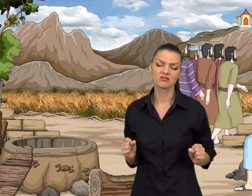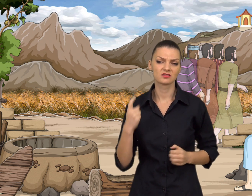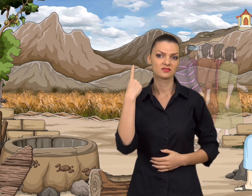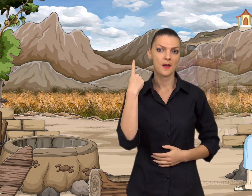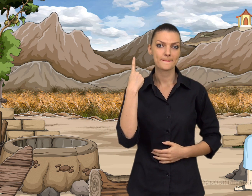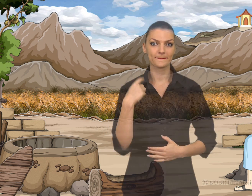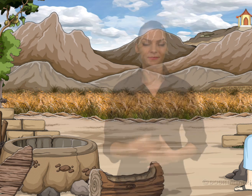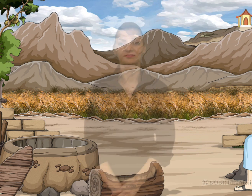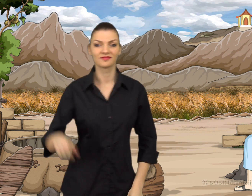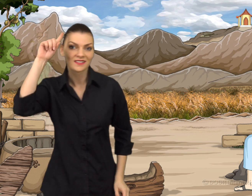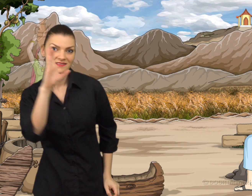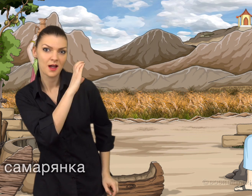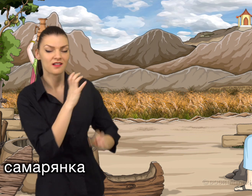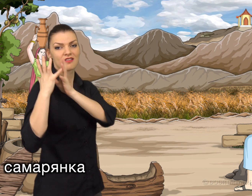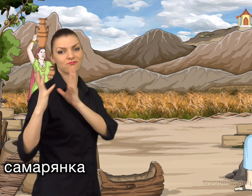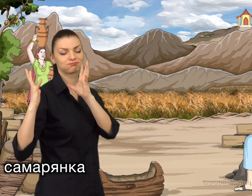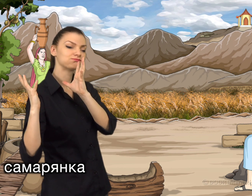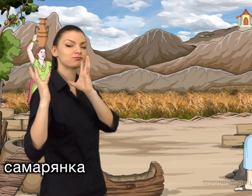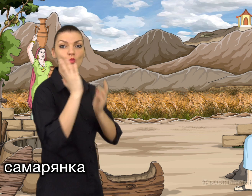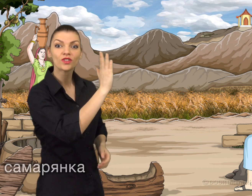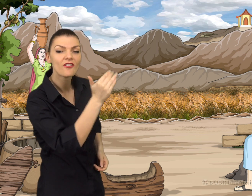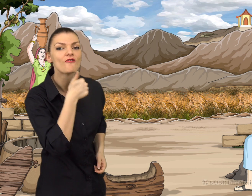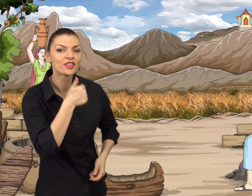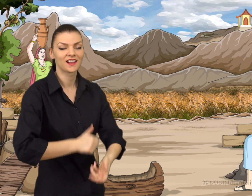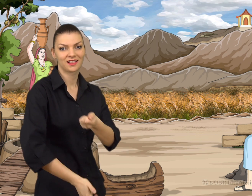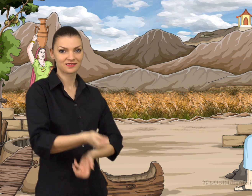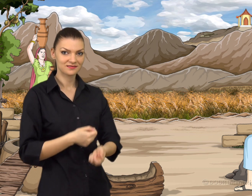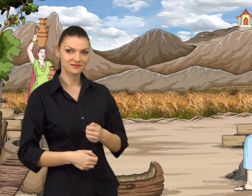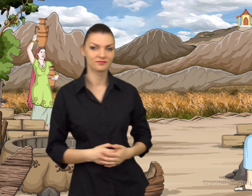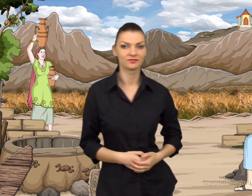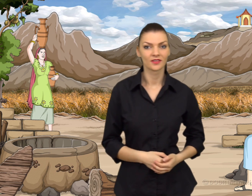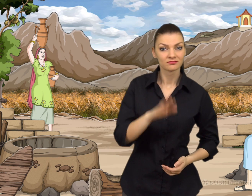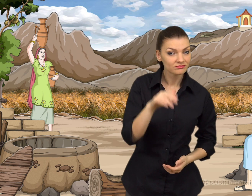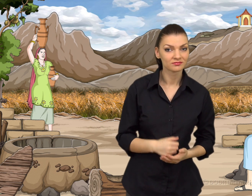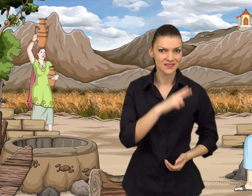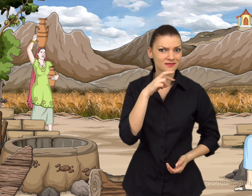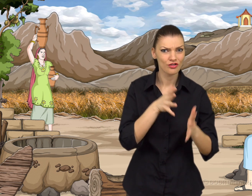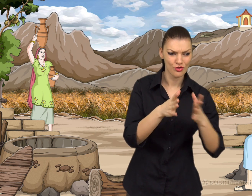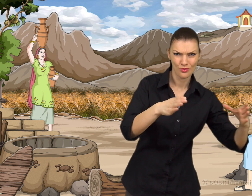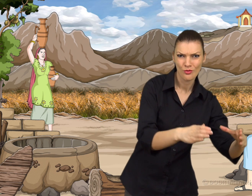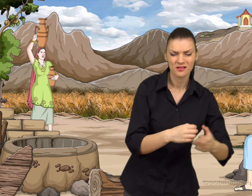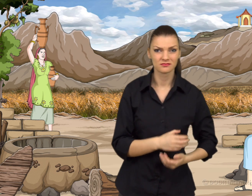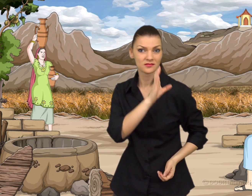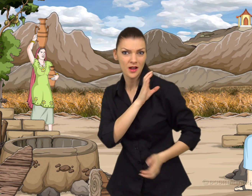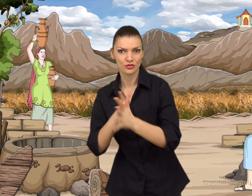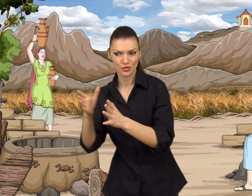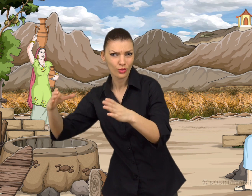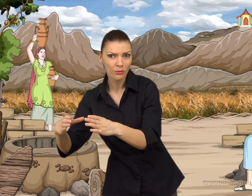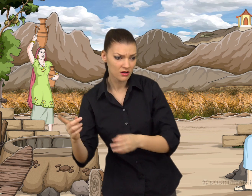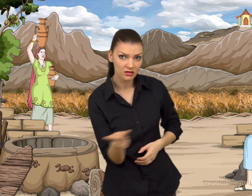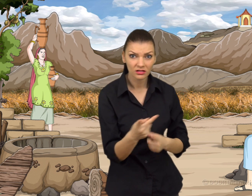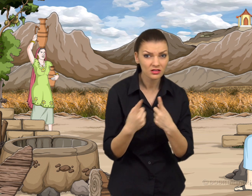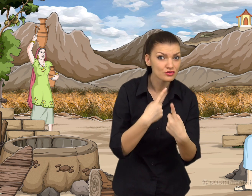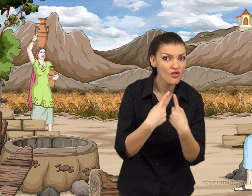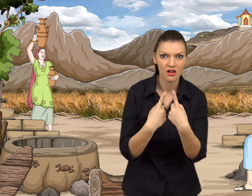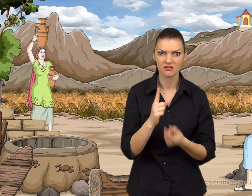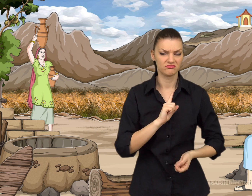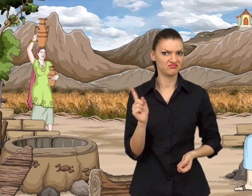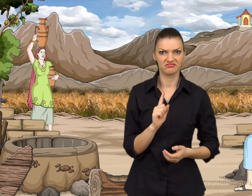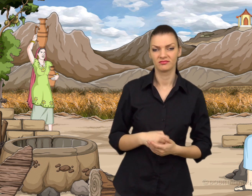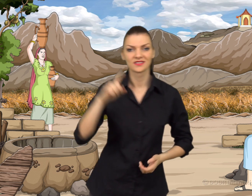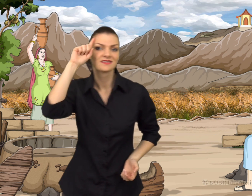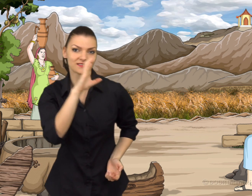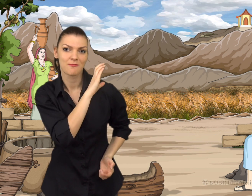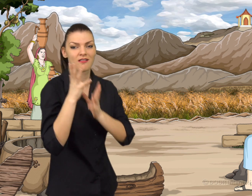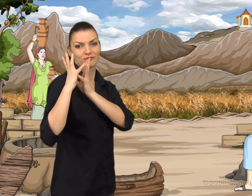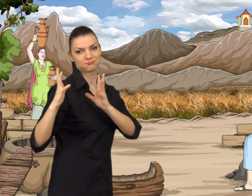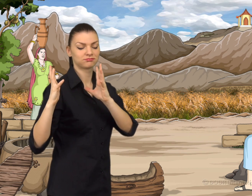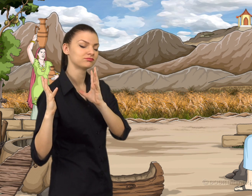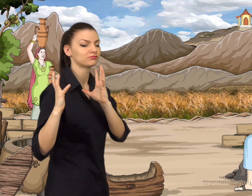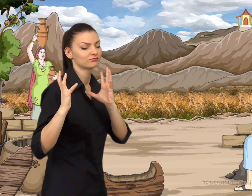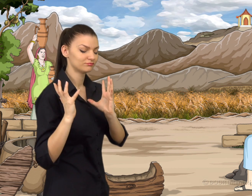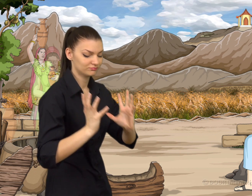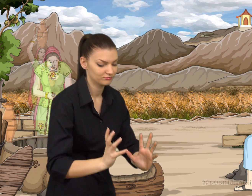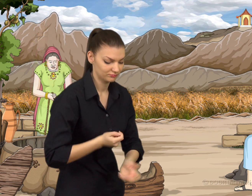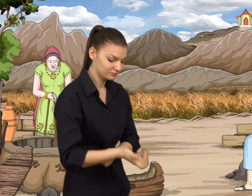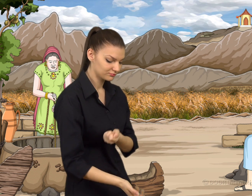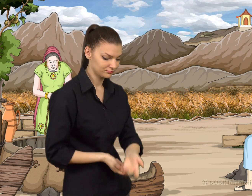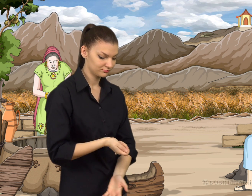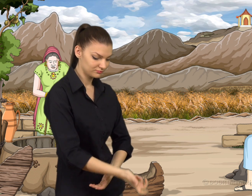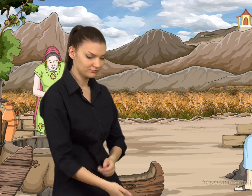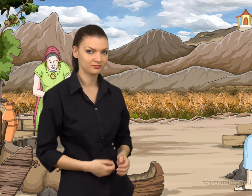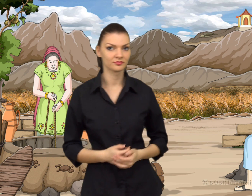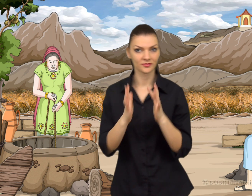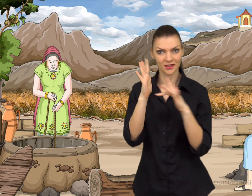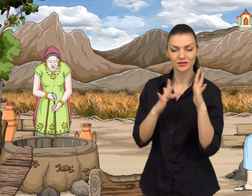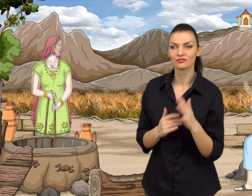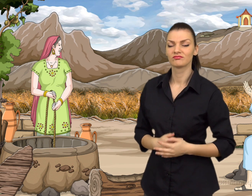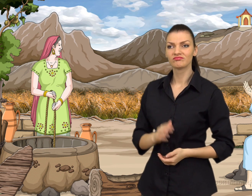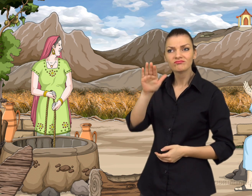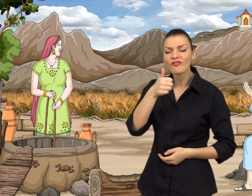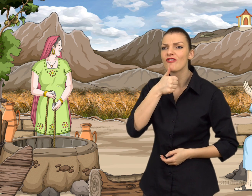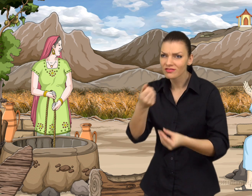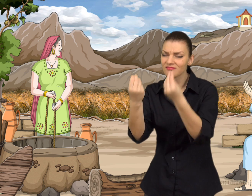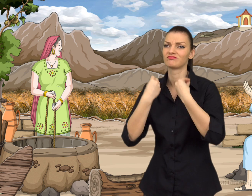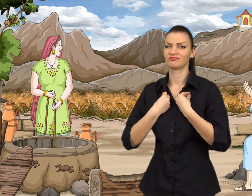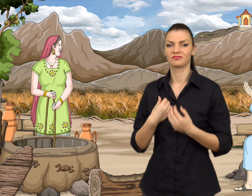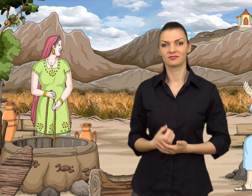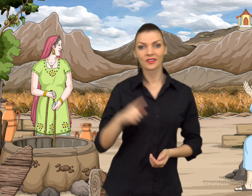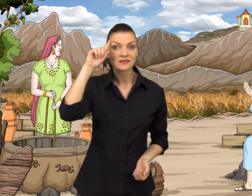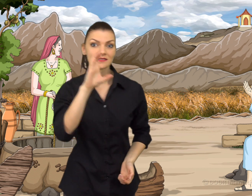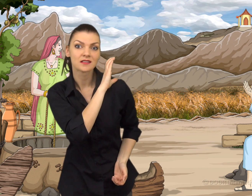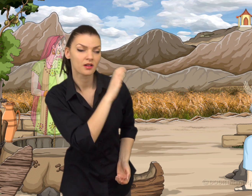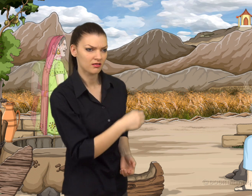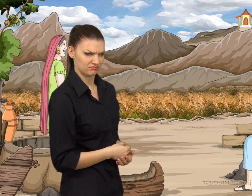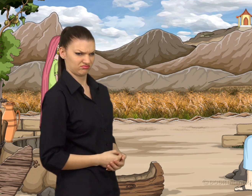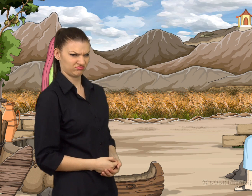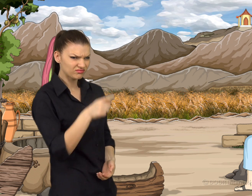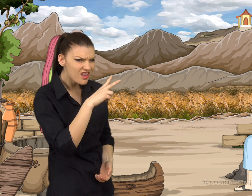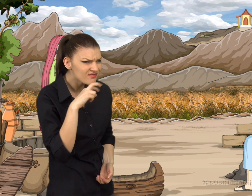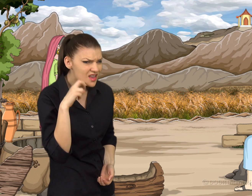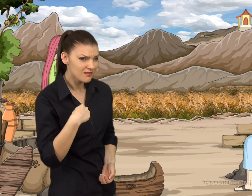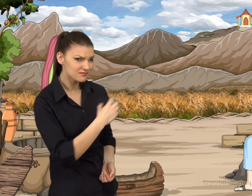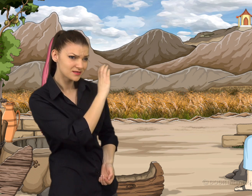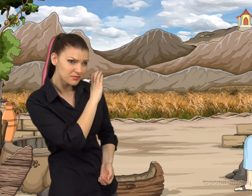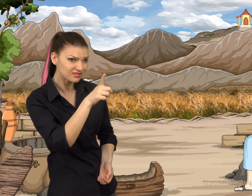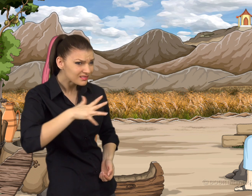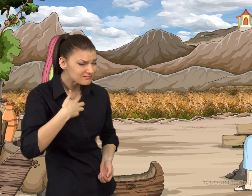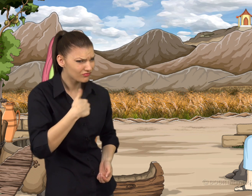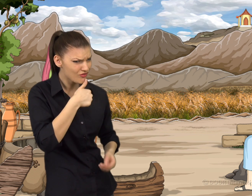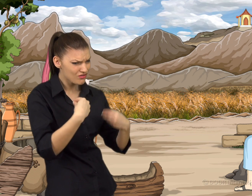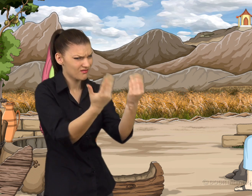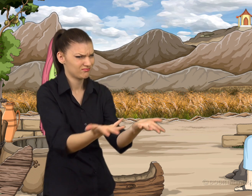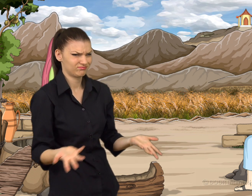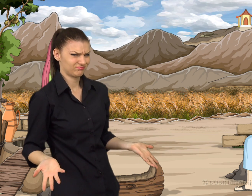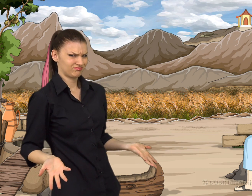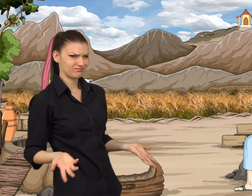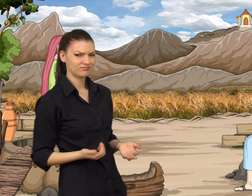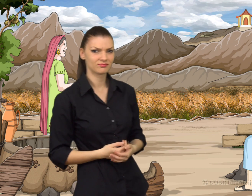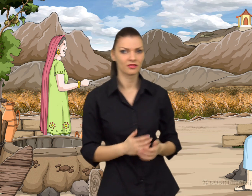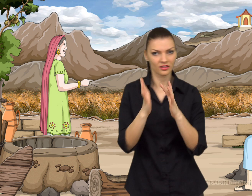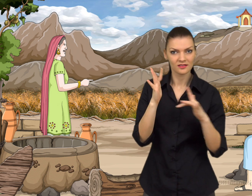When a Samaritan woman came to draw water, Jesus said to her, “Give Me a drink.” (His disciples had gone into the town to buy food.) “You are a Jew,” said the woman. “How can You ask for a drink from me, a Samaritan woman?”